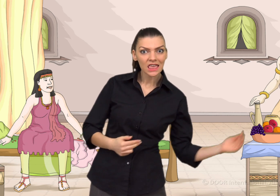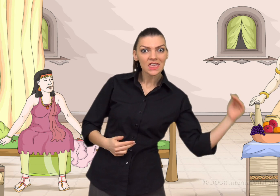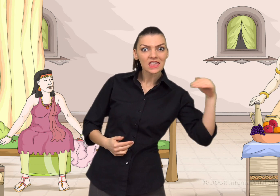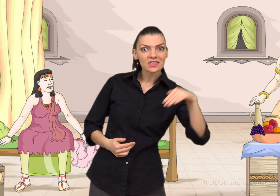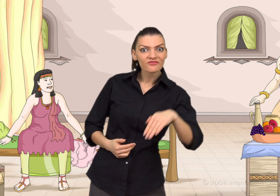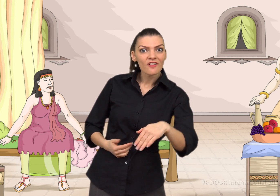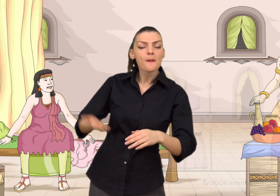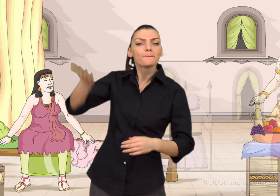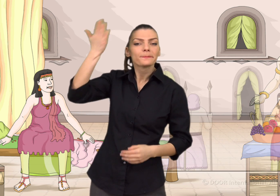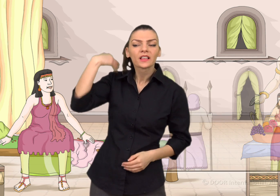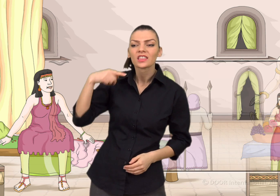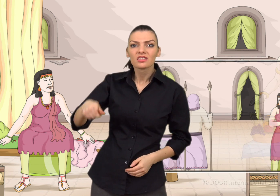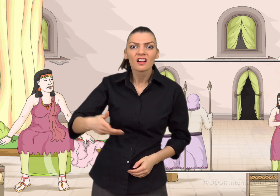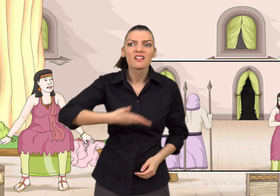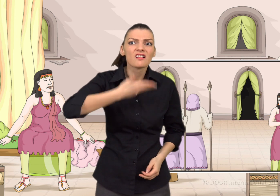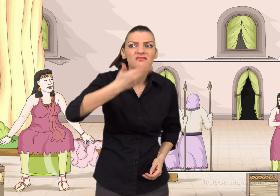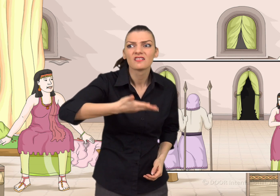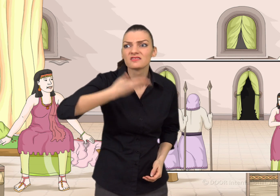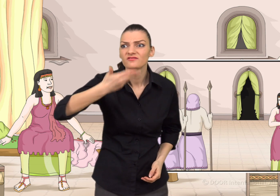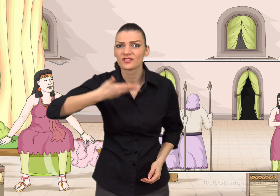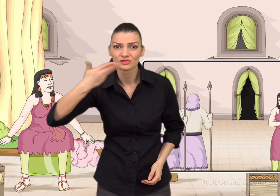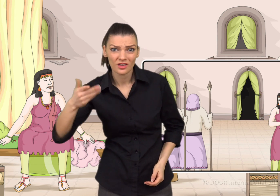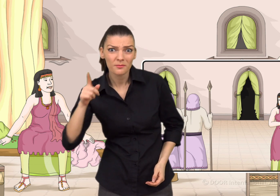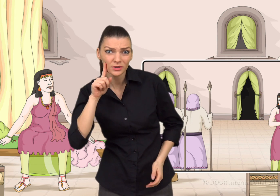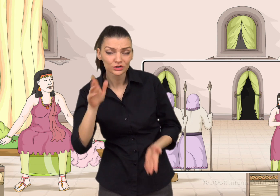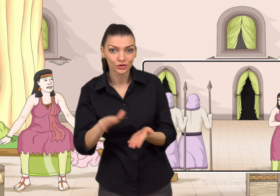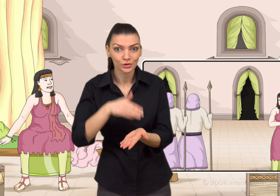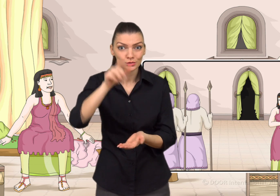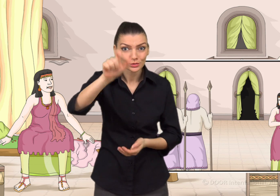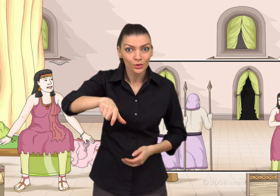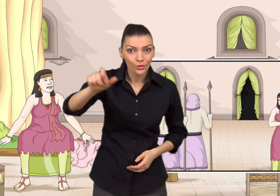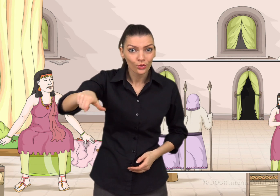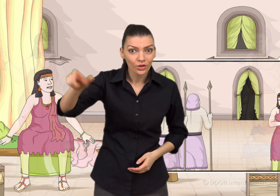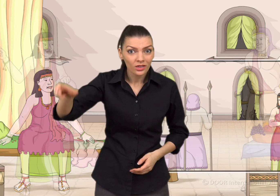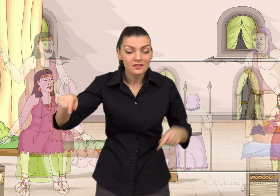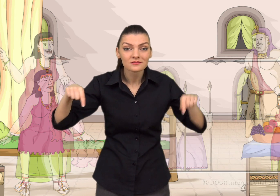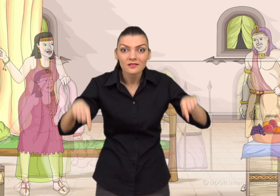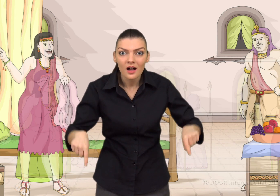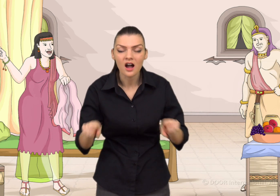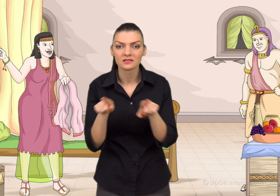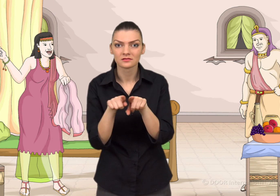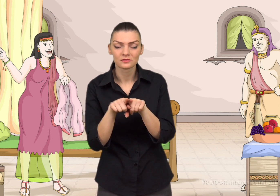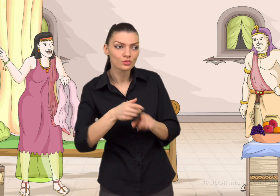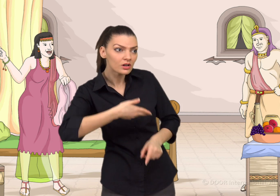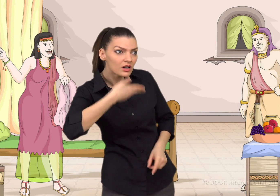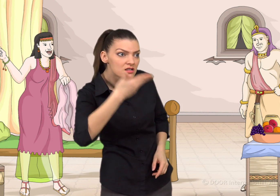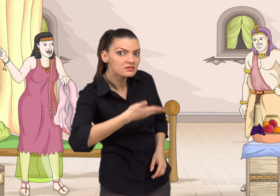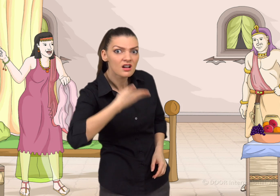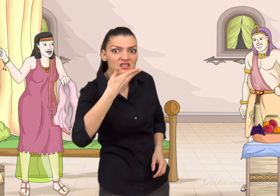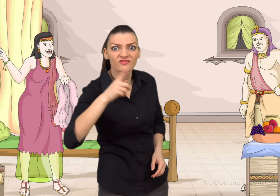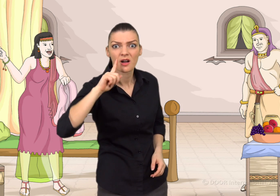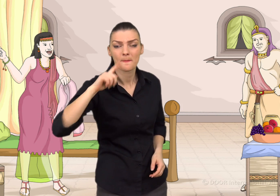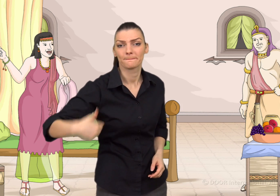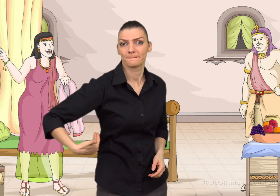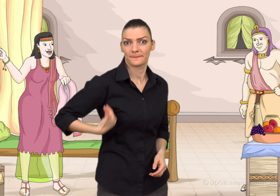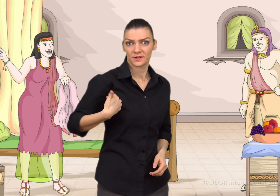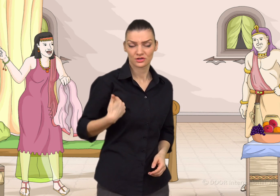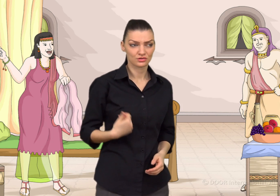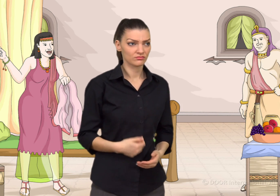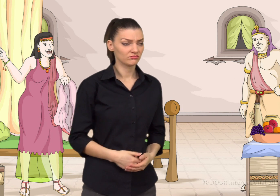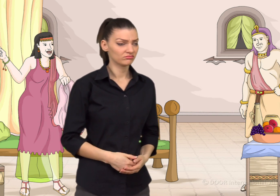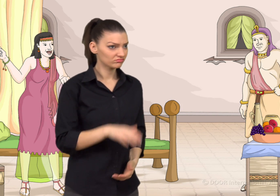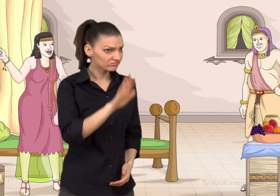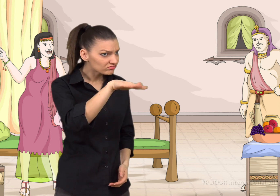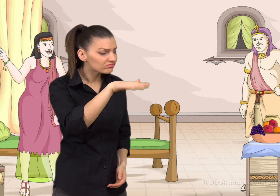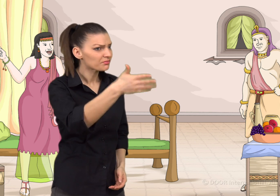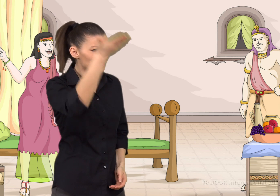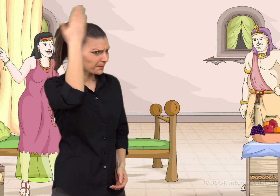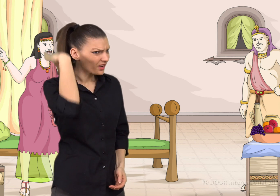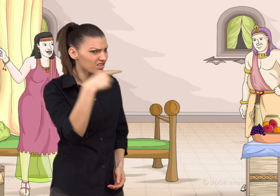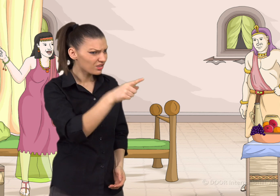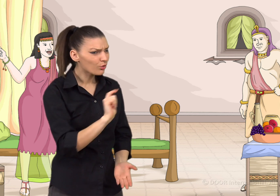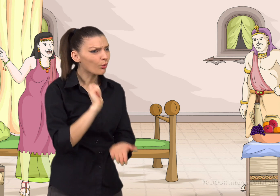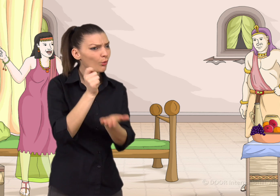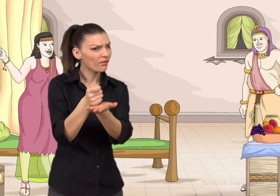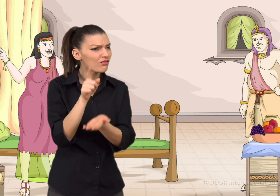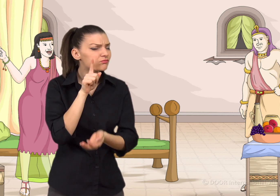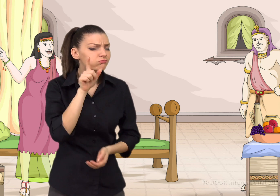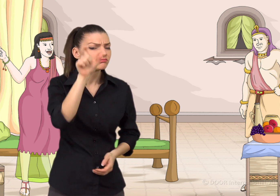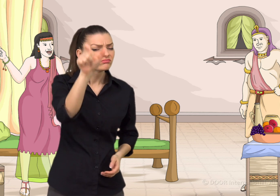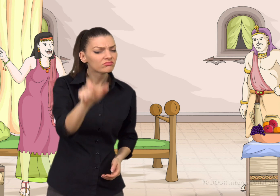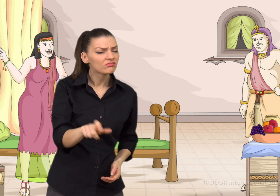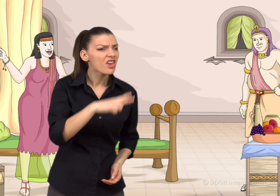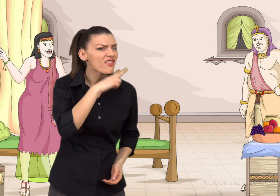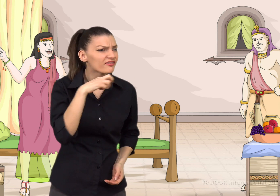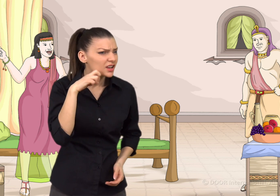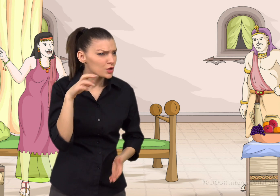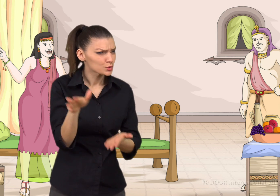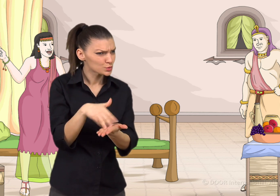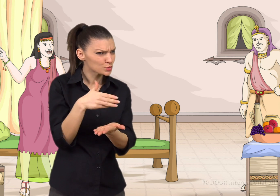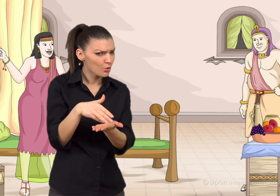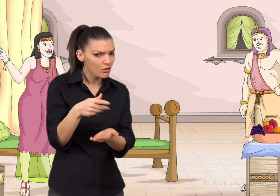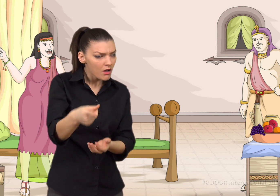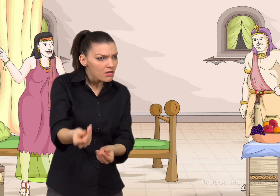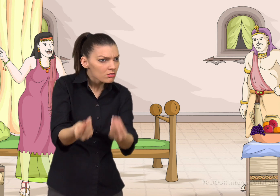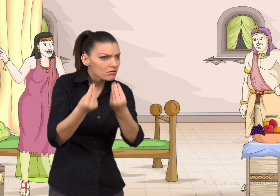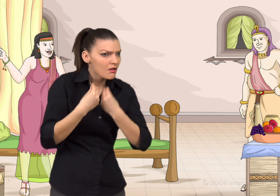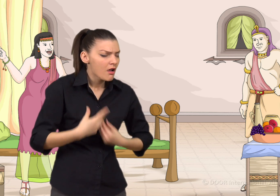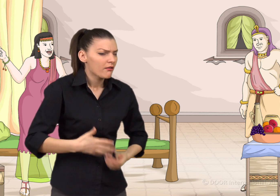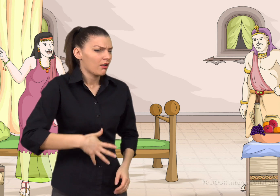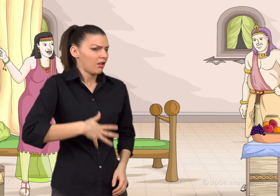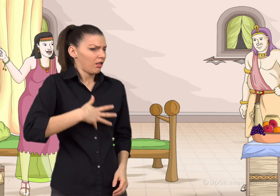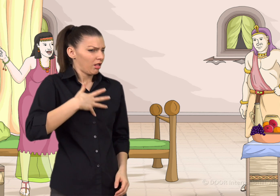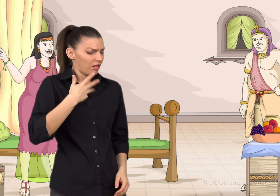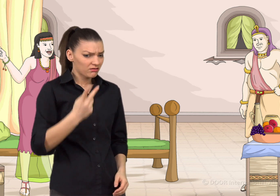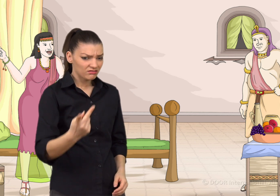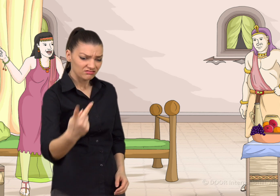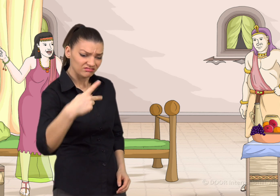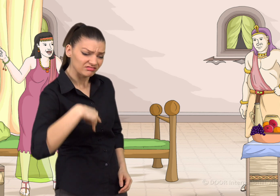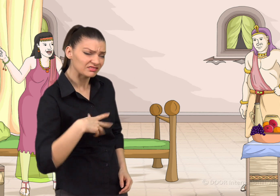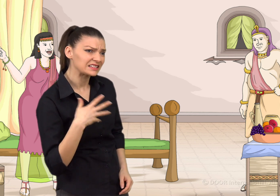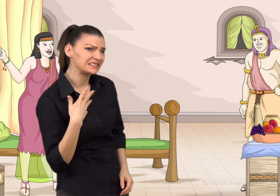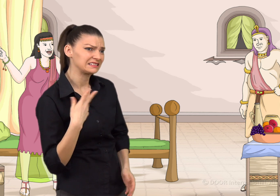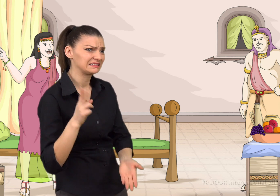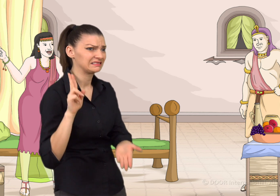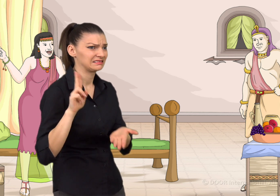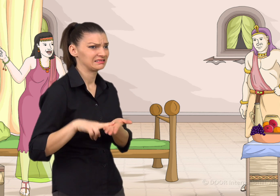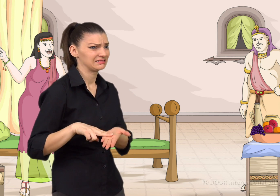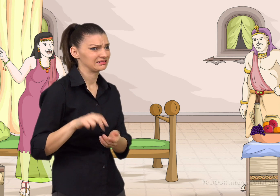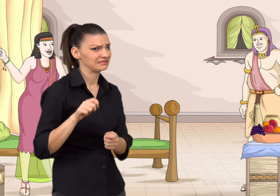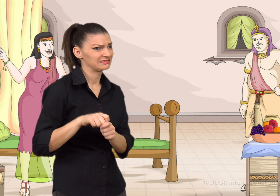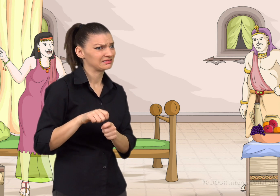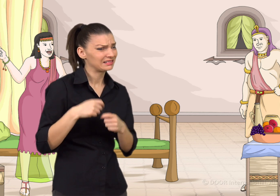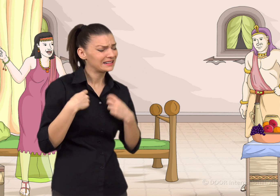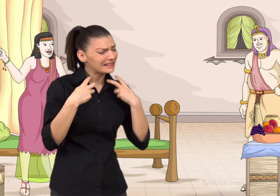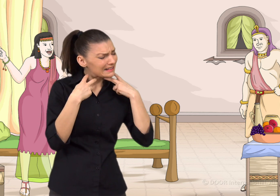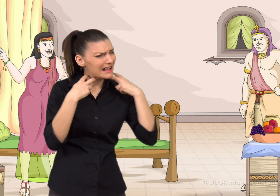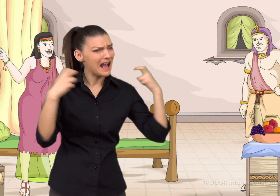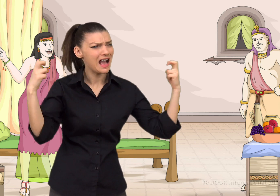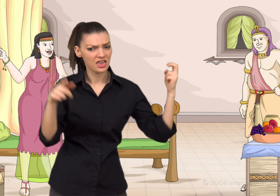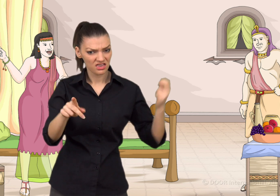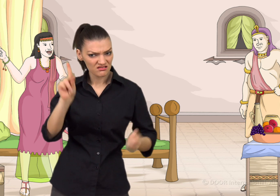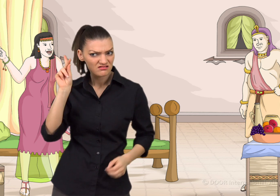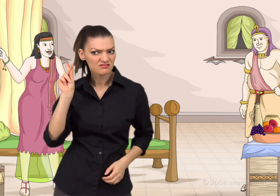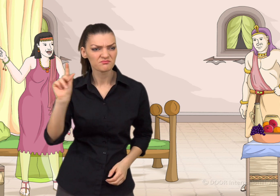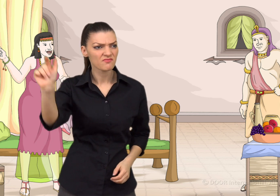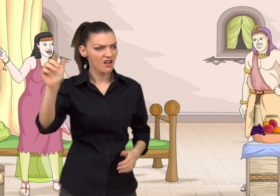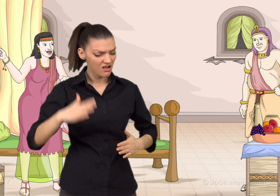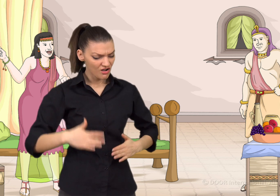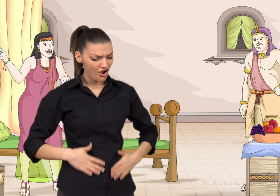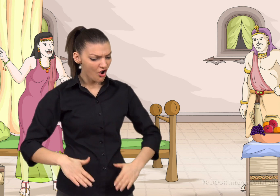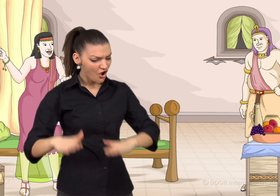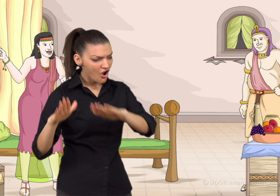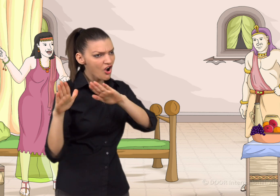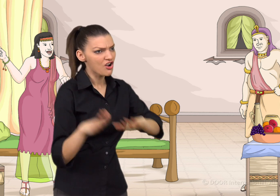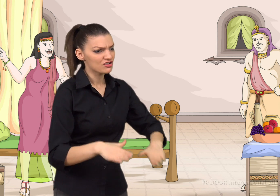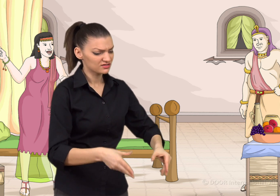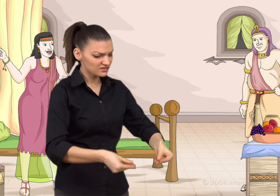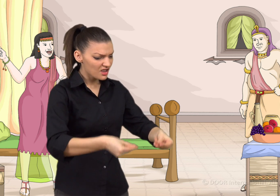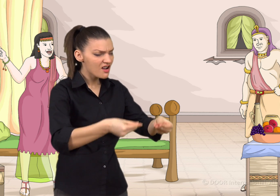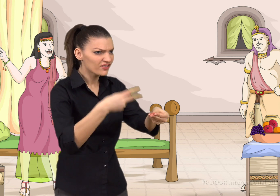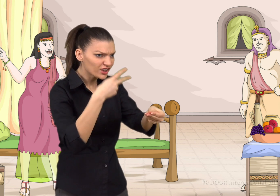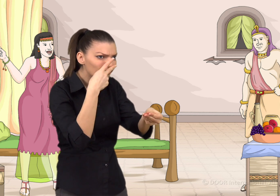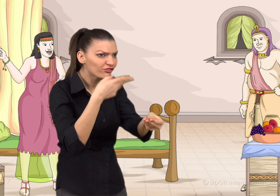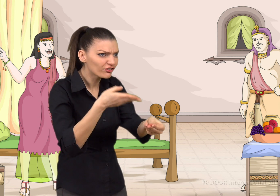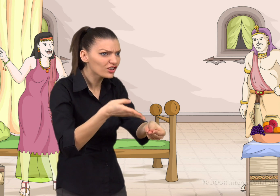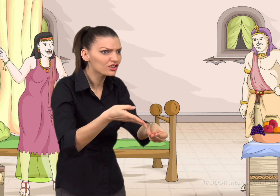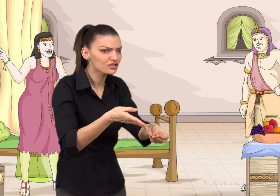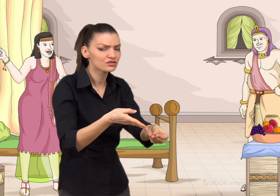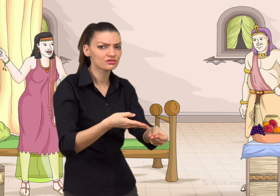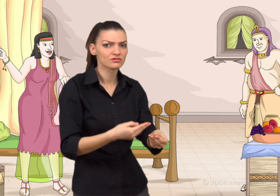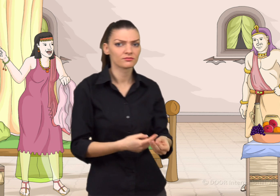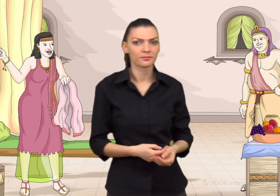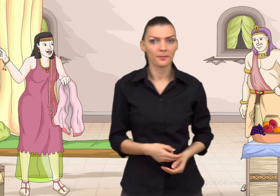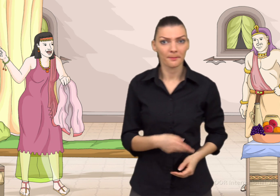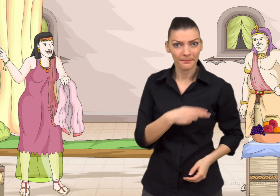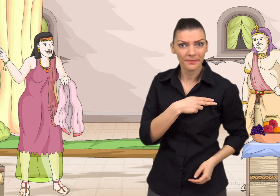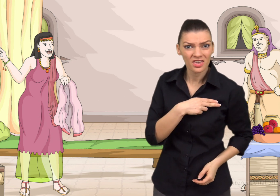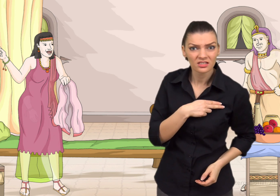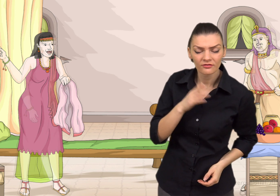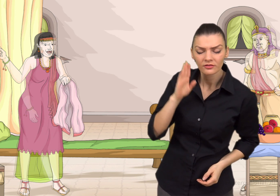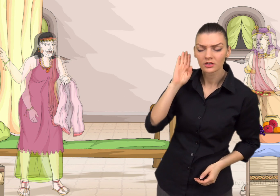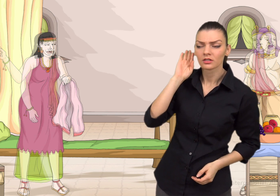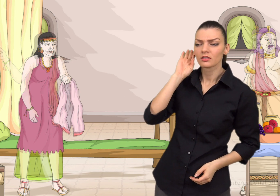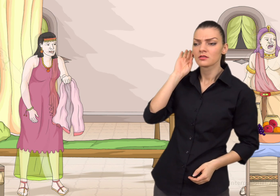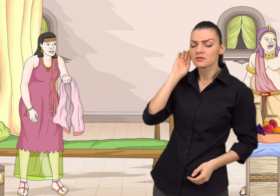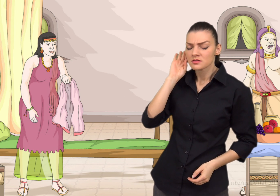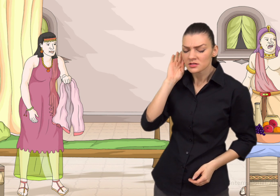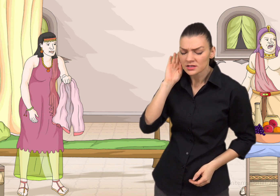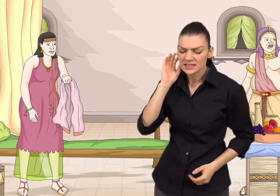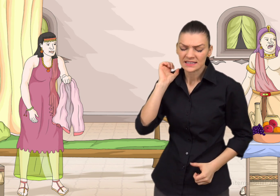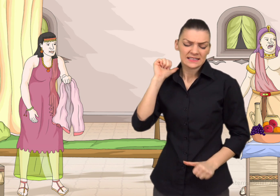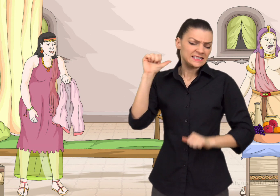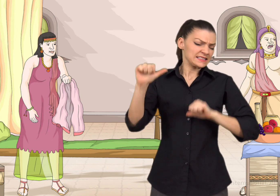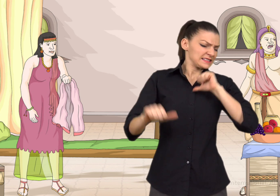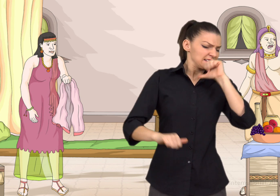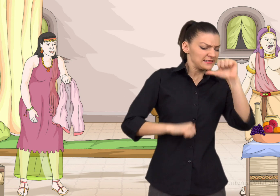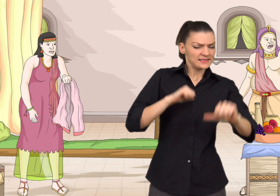Then she told him the same story: “The Hebrew slave you brought us came to me to make sport of me, but when I screamed for help, he left his cloak beside me and ran out of the house.”